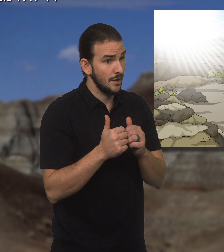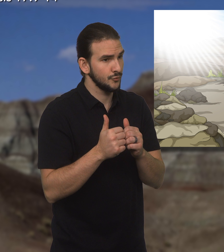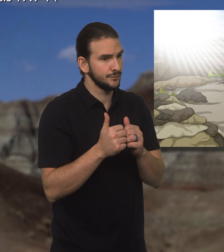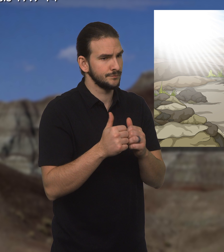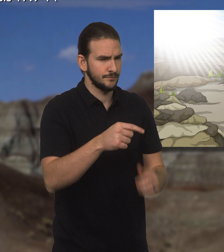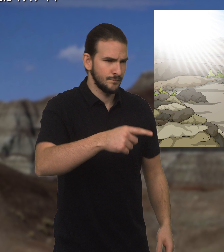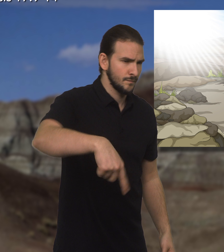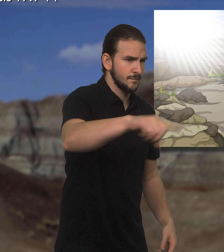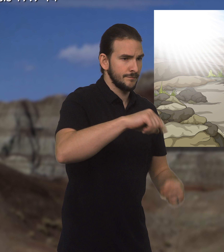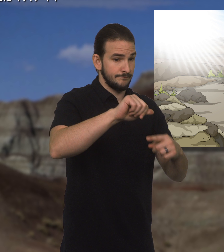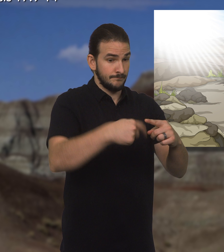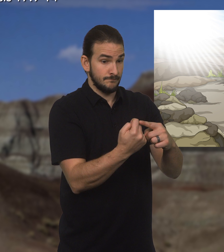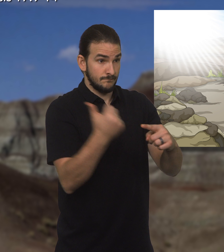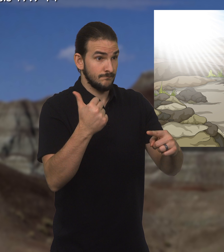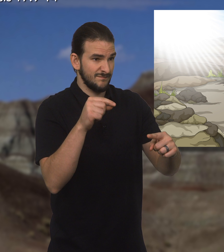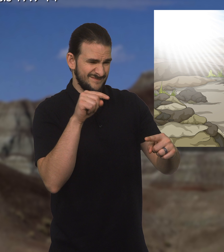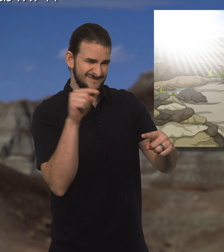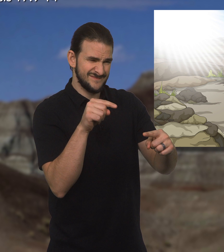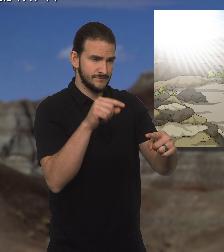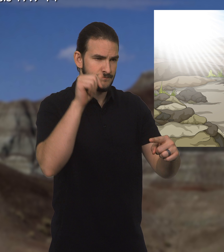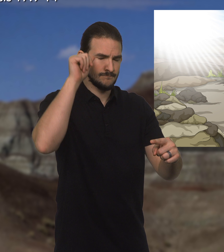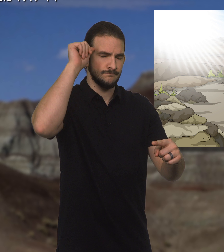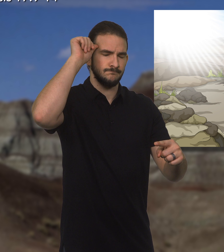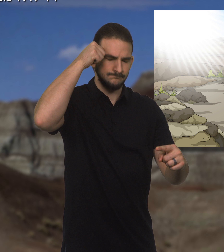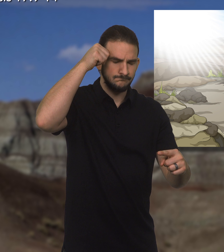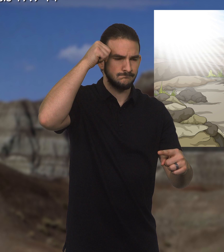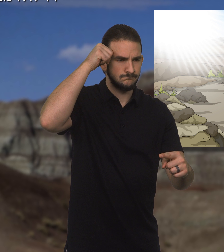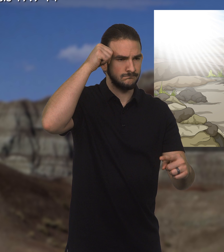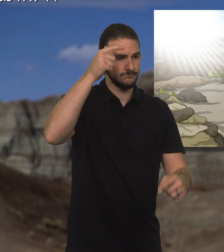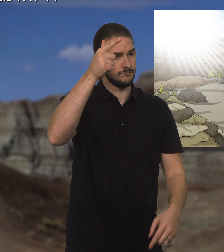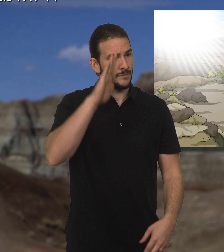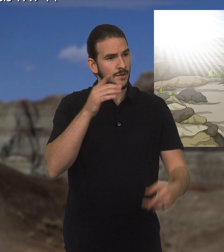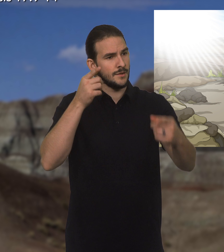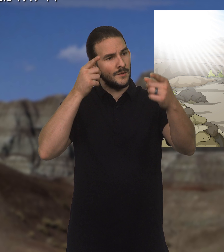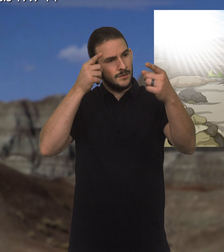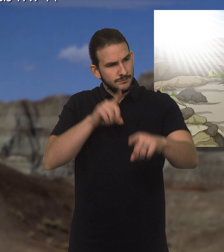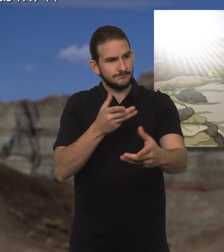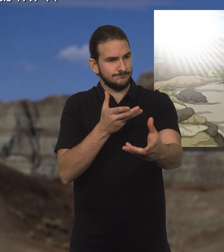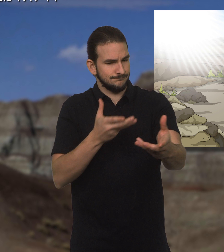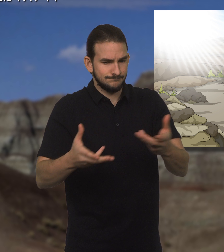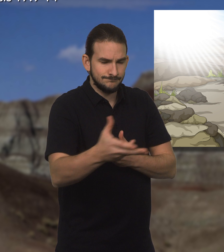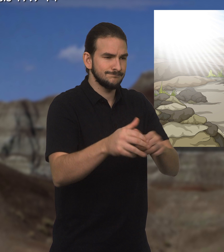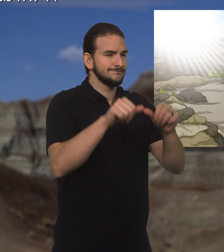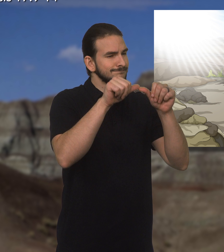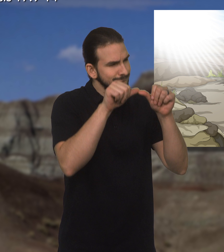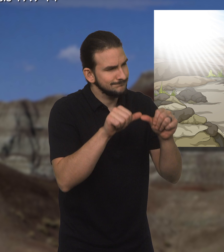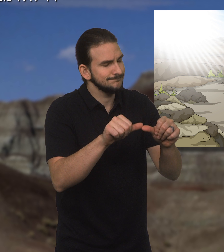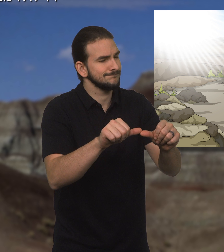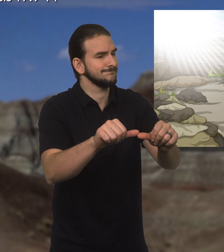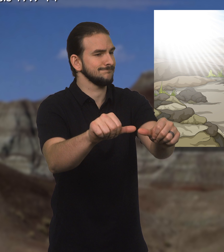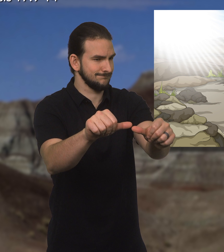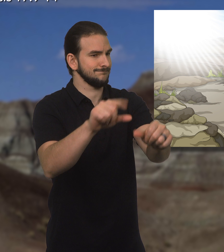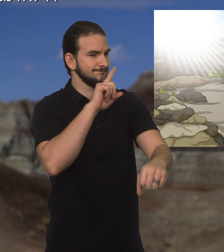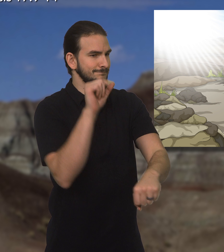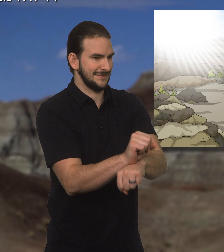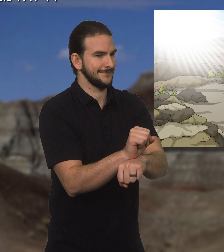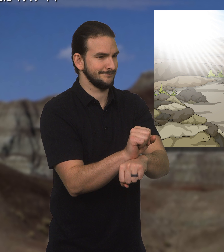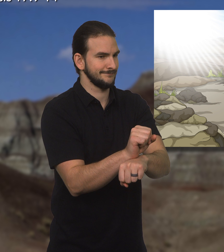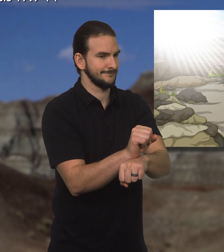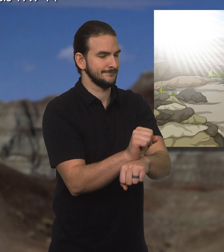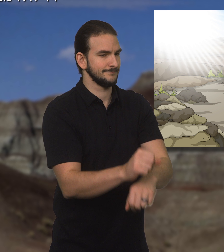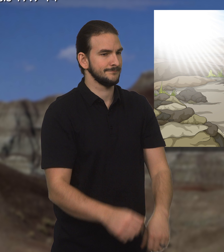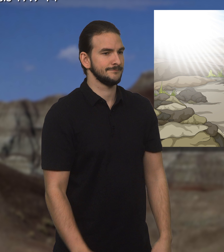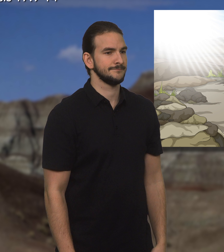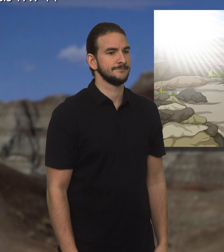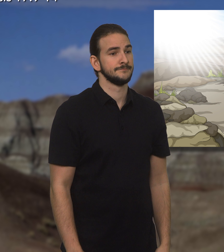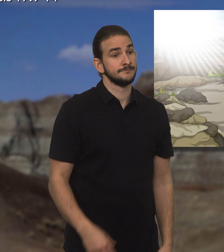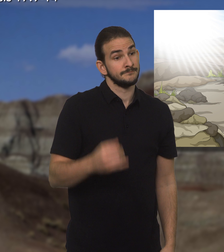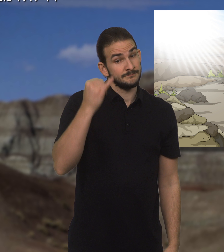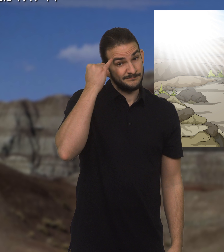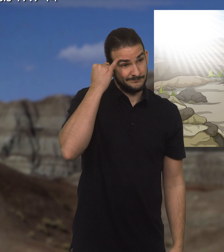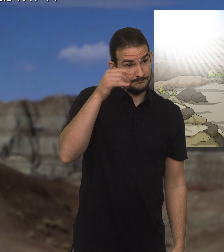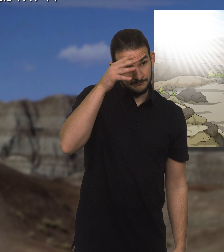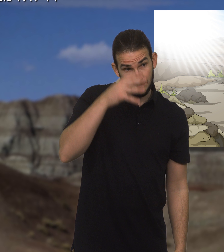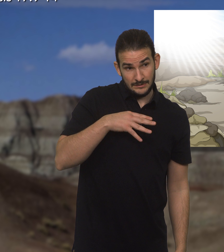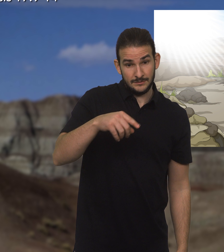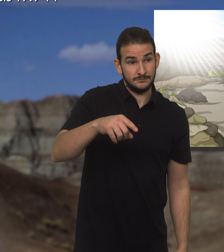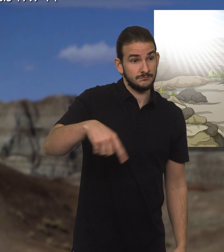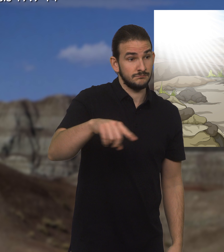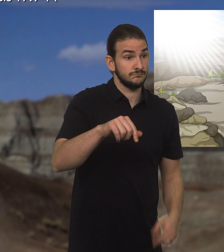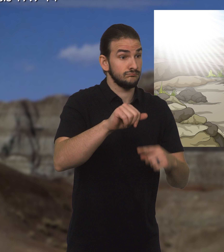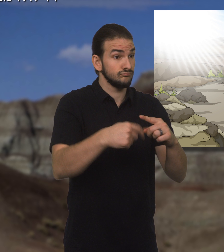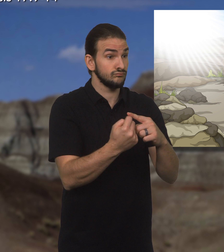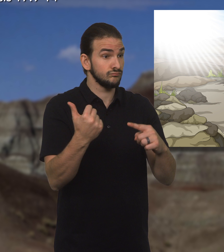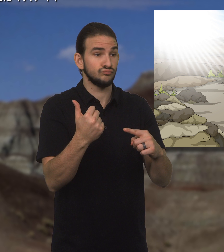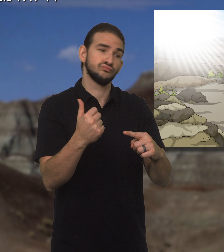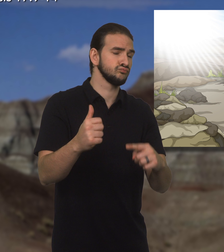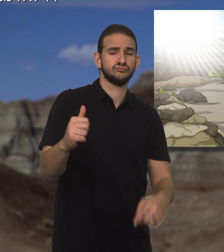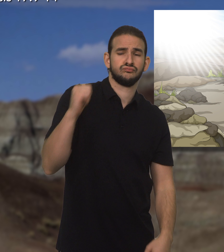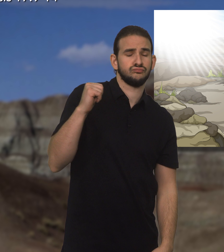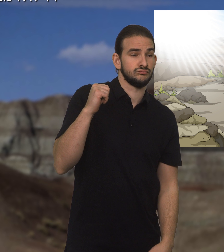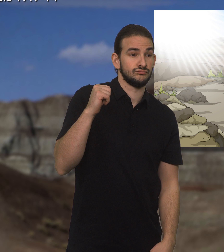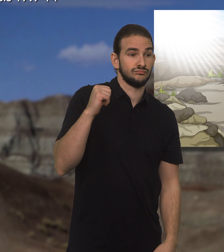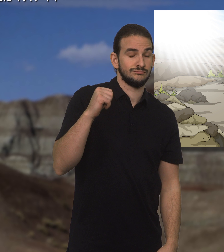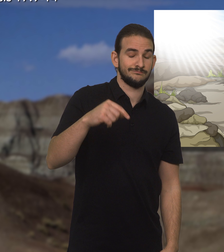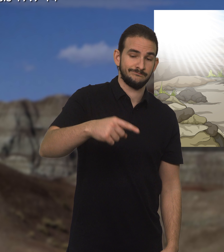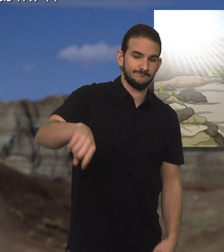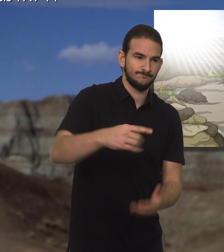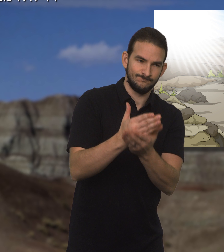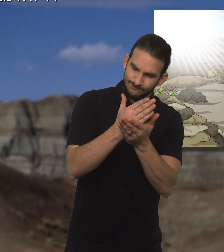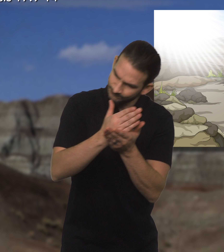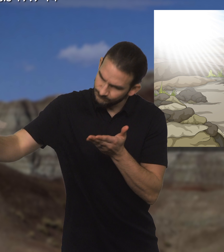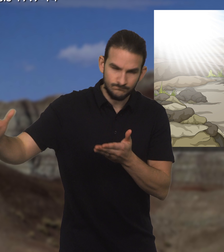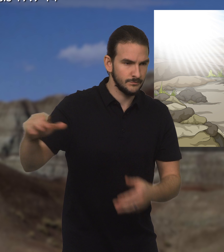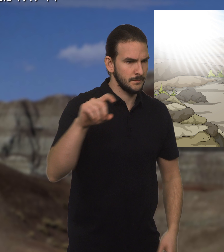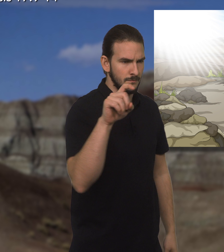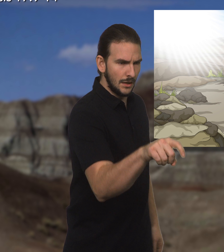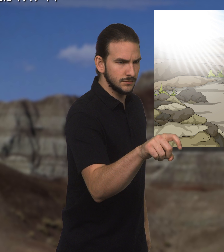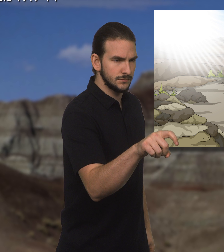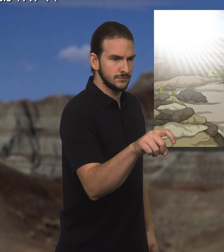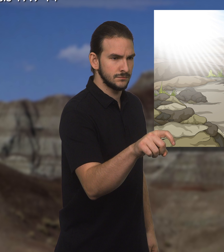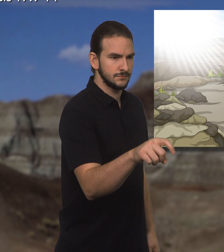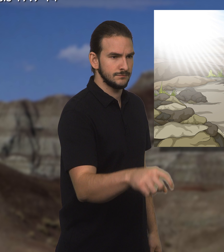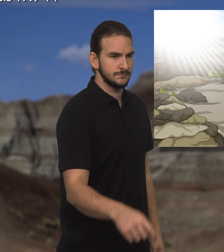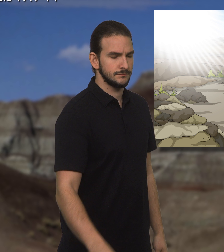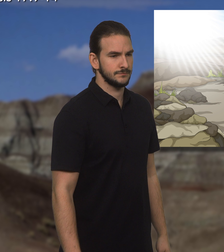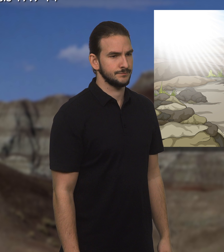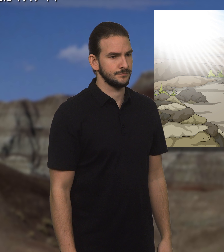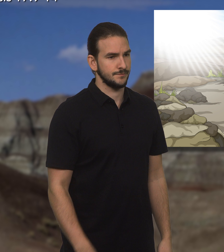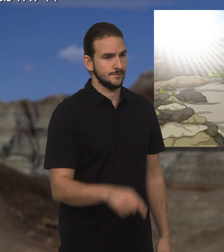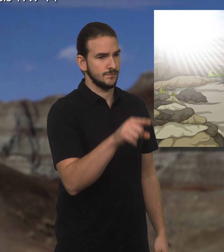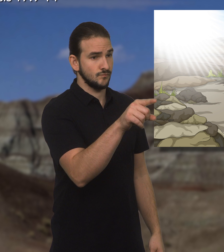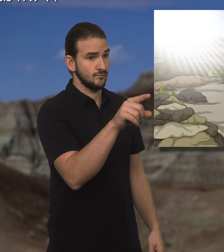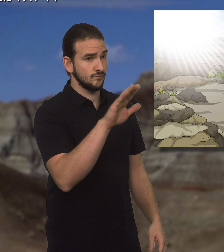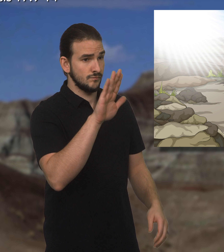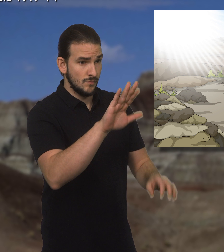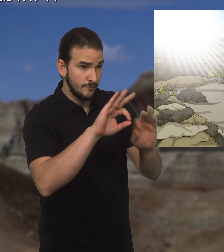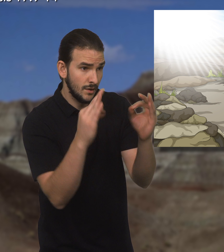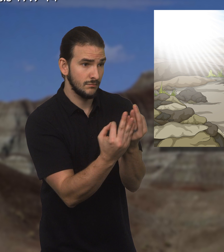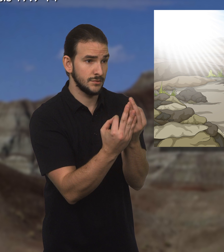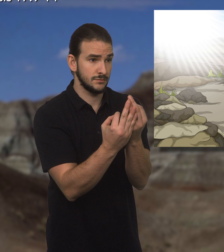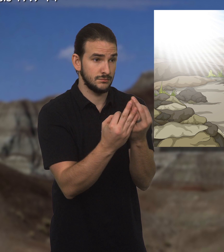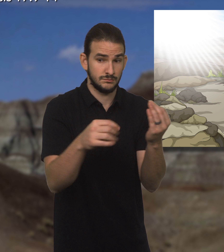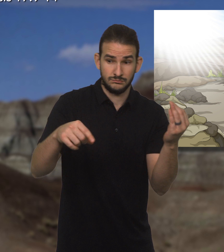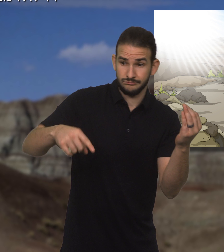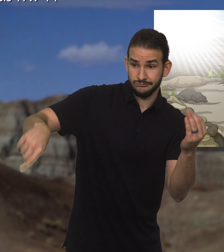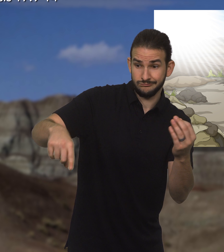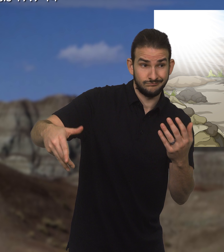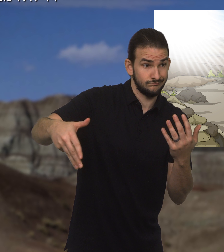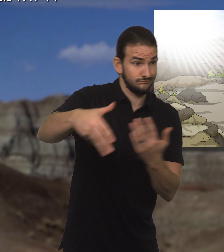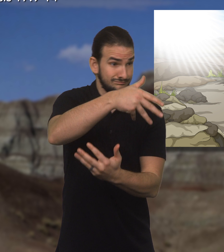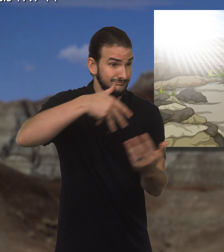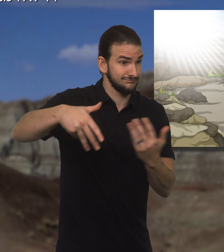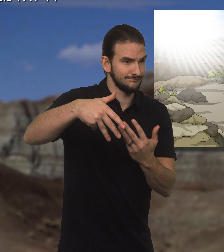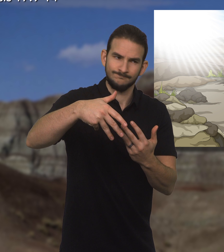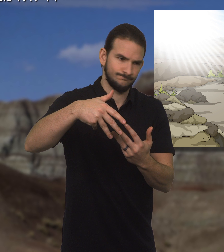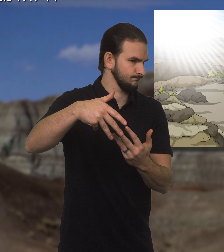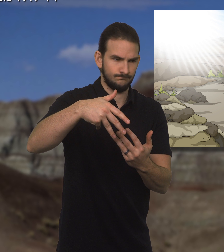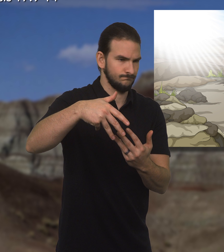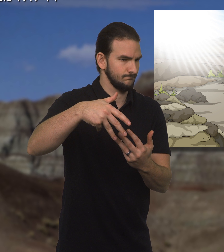Whether they are born in your household or purchased, they must be circumcised. My covenant in your flesh will be an everlasting covenant.